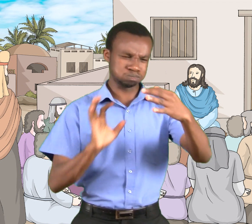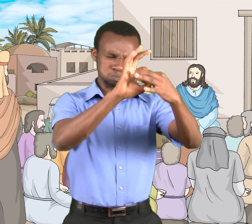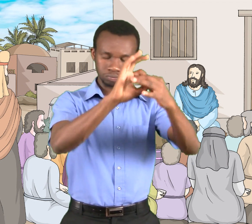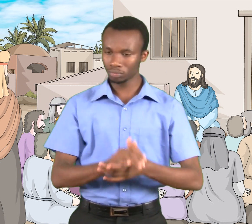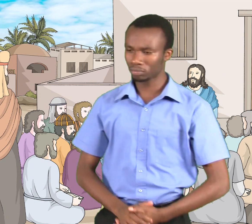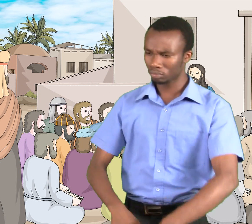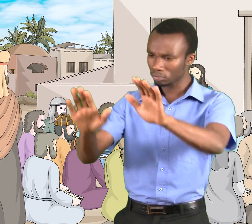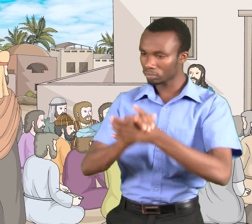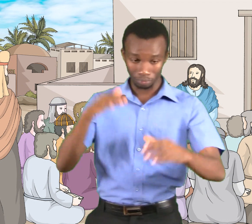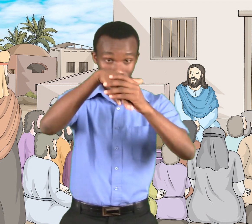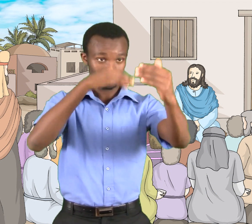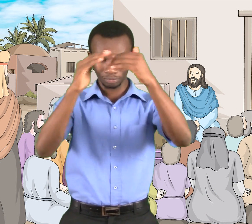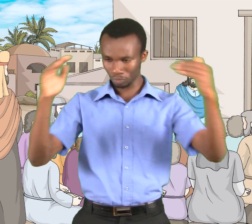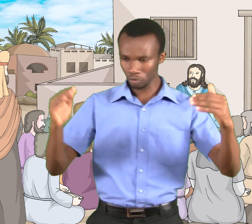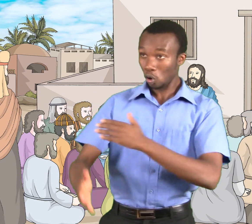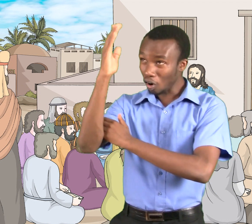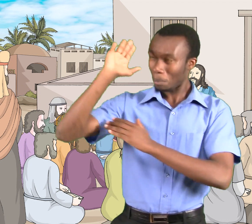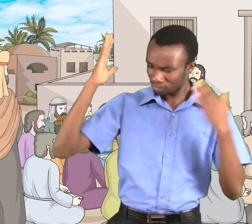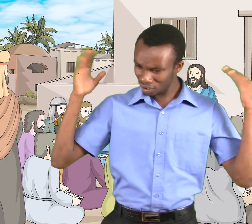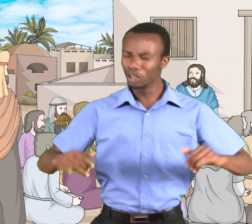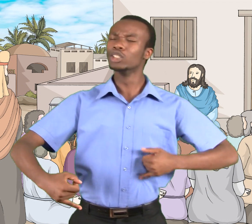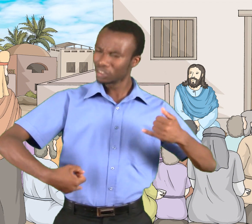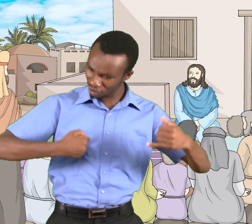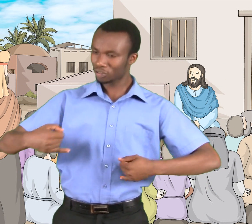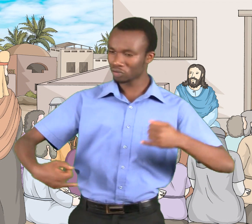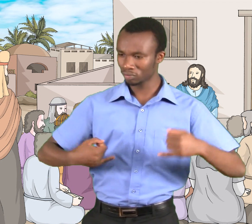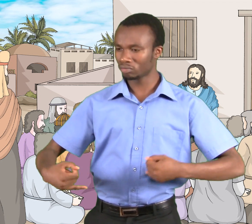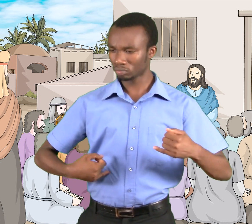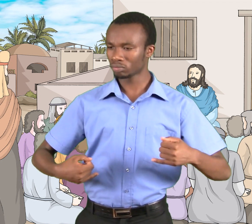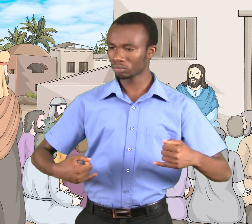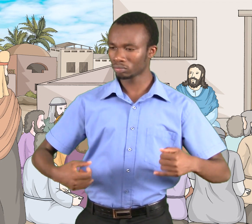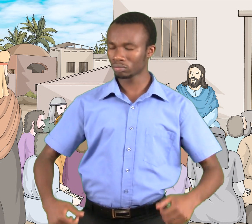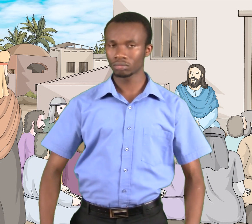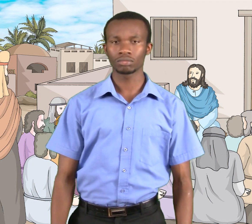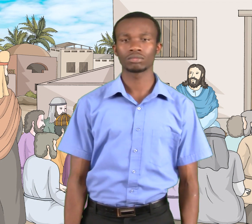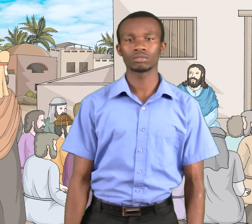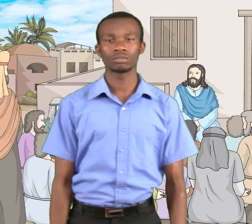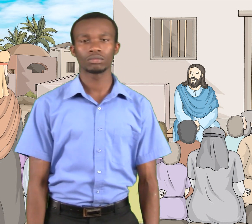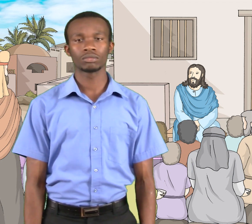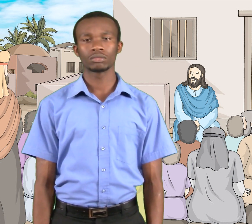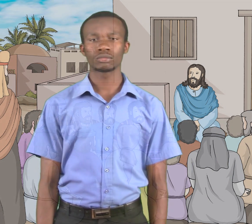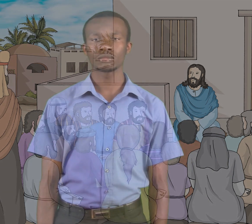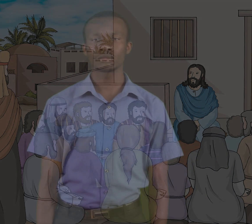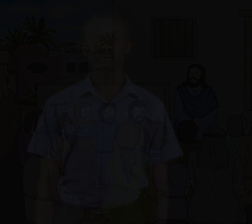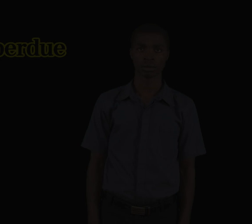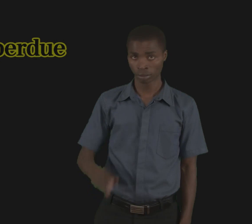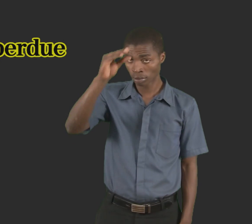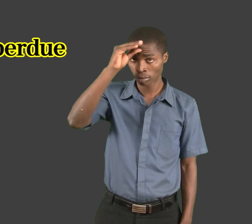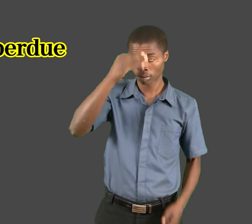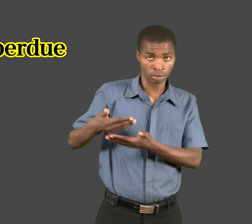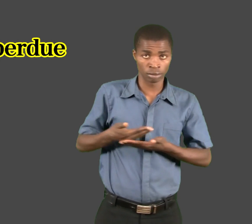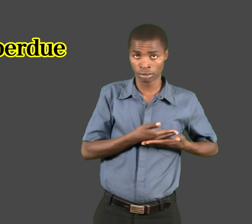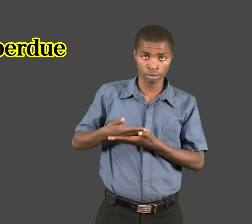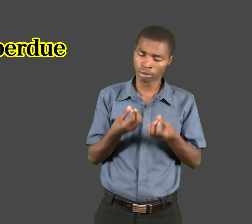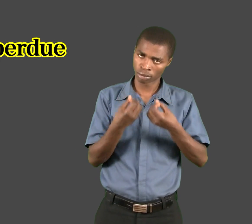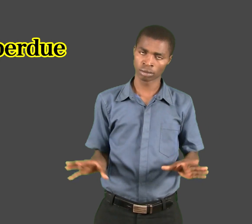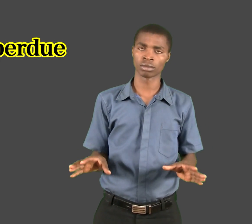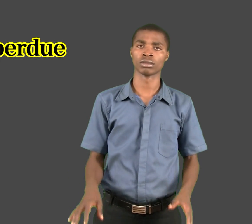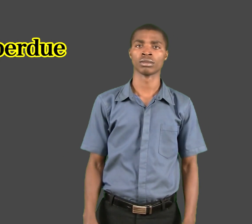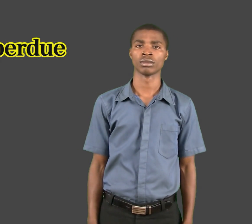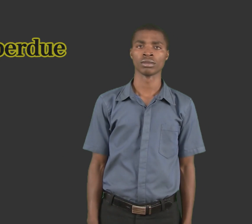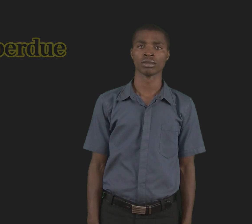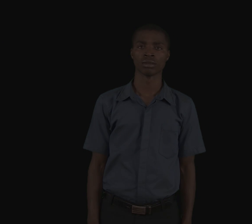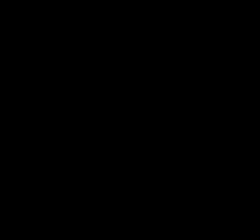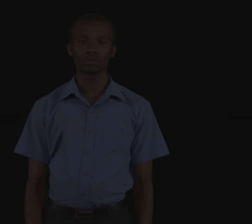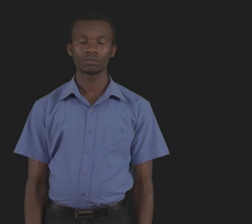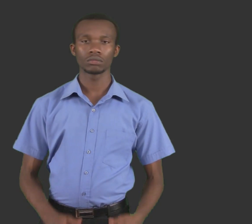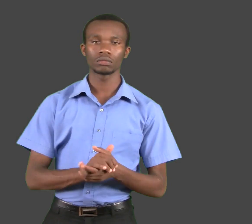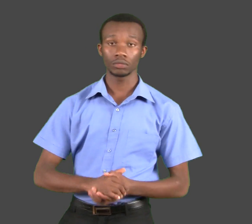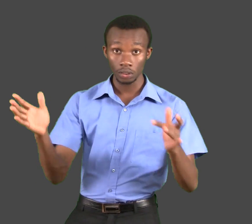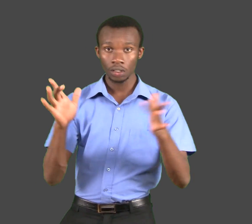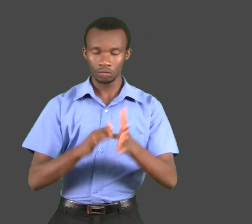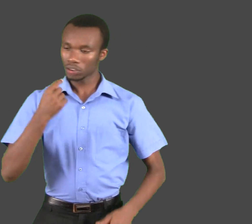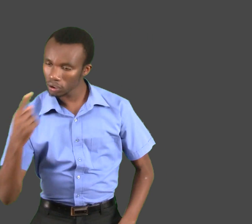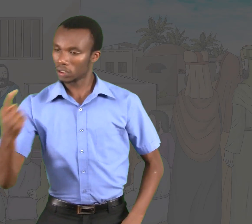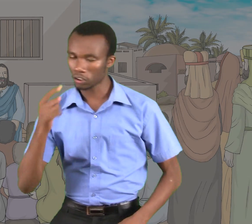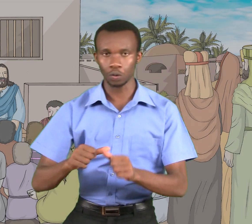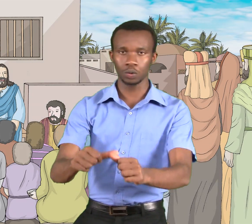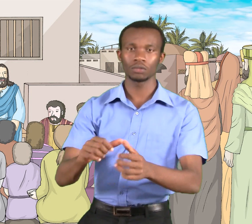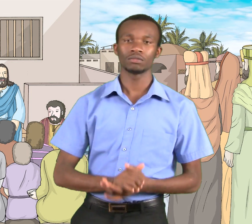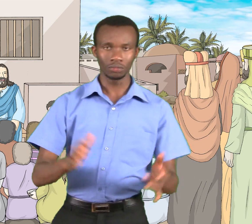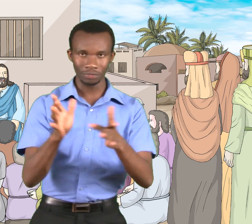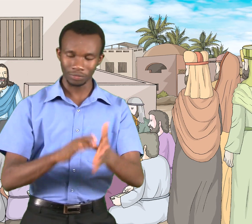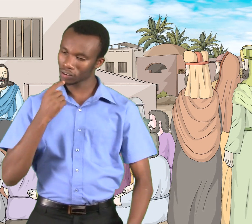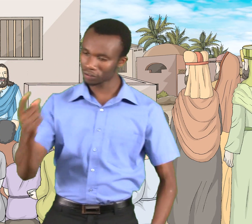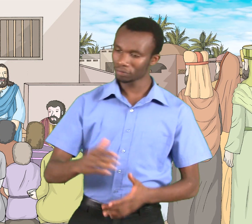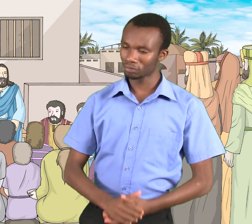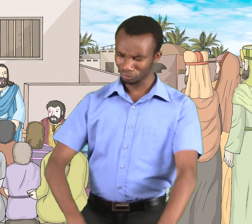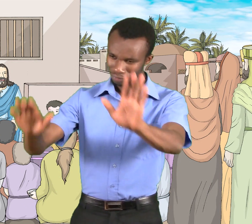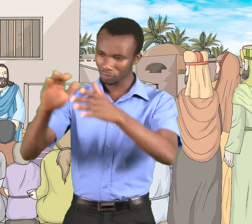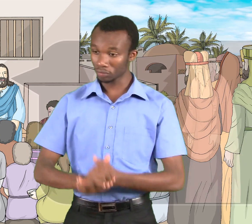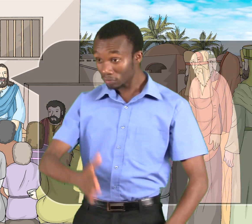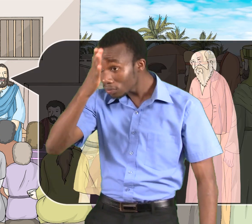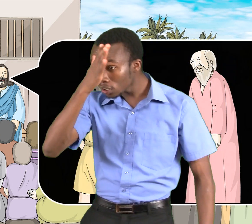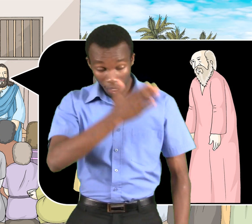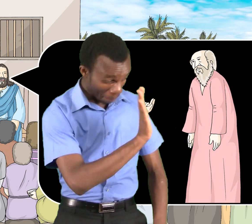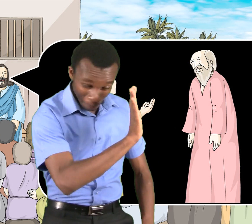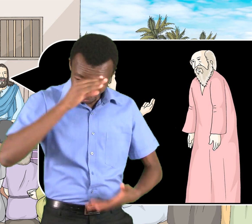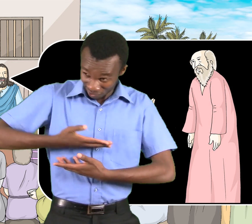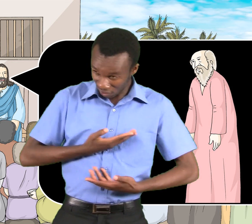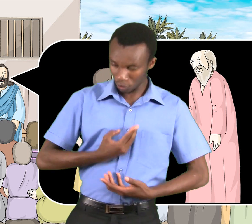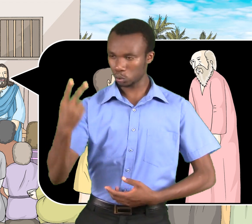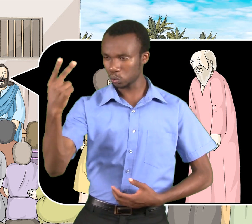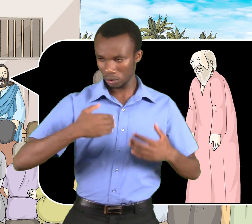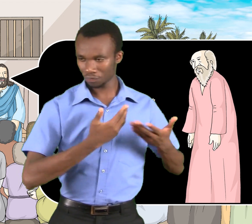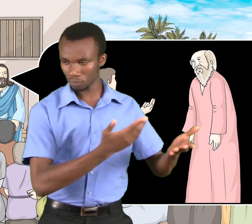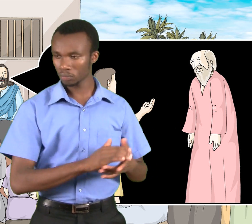In the same way, I tell you, there is joy in the presence of God’s angels over one sinner who repents.”